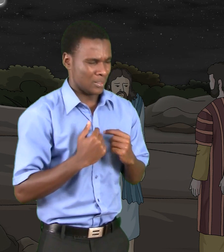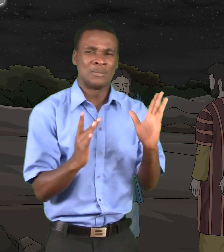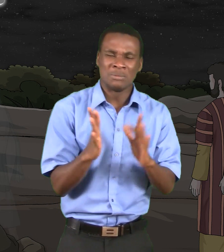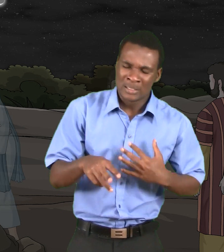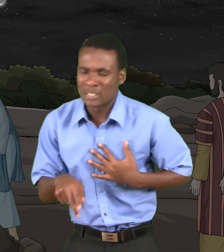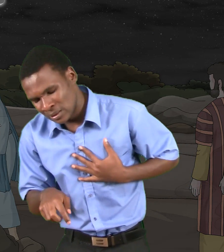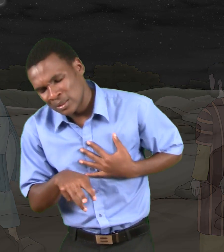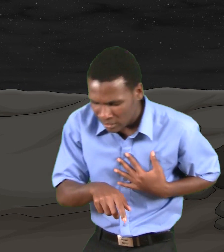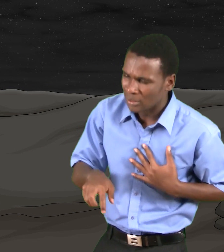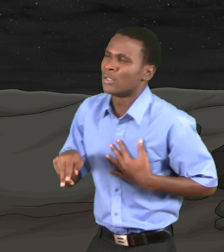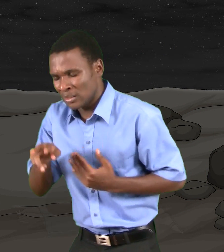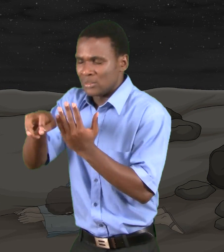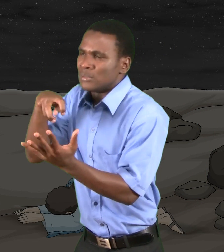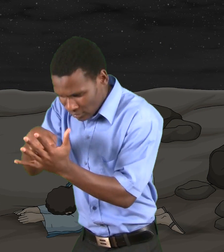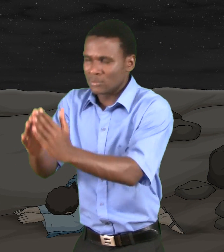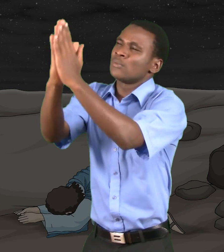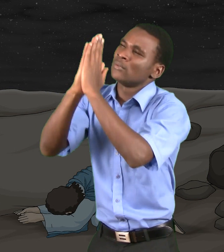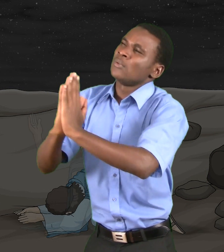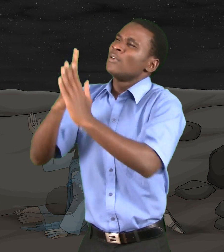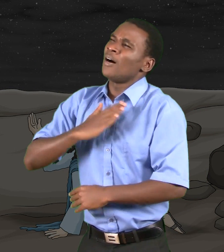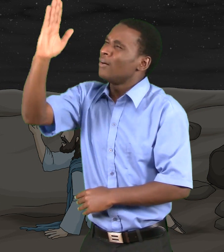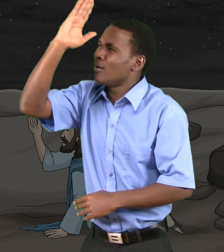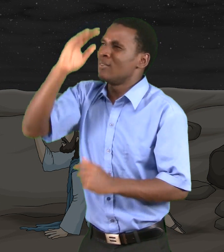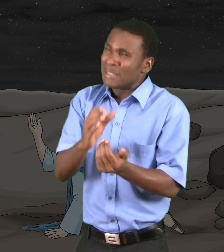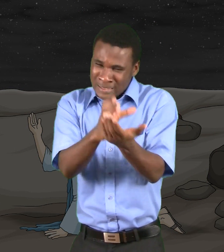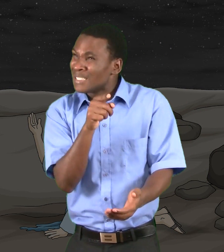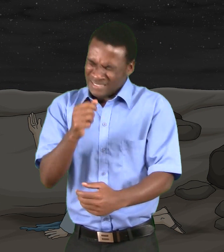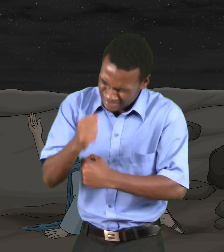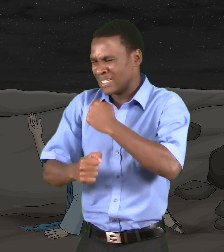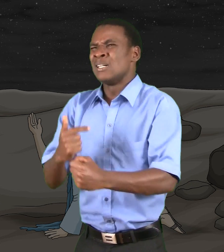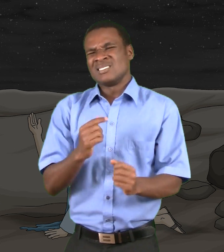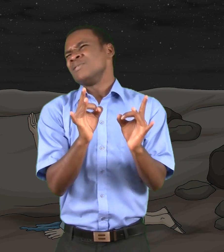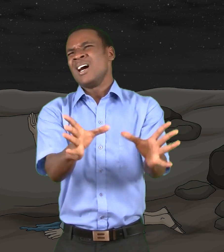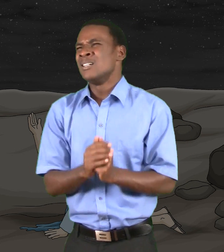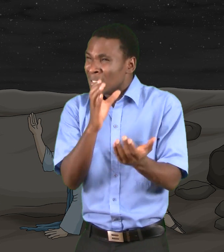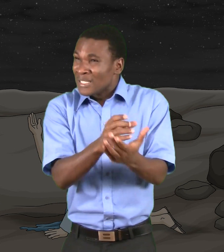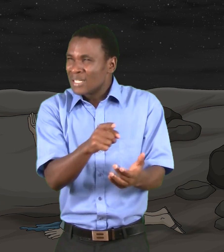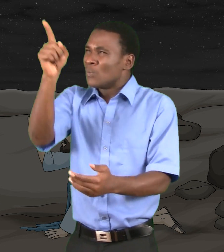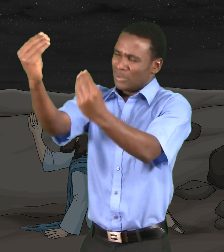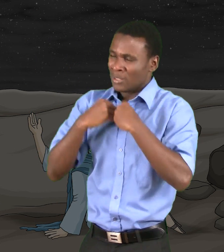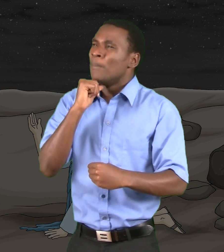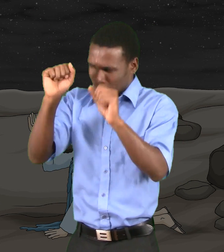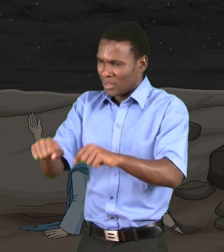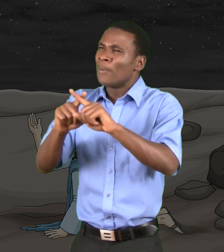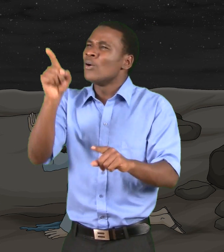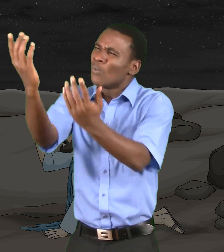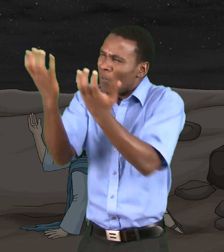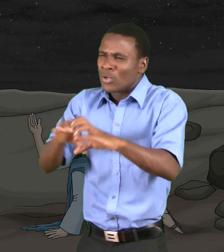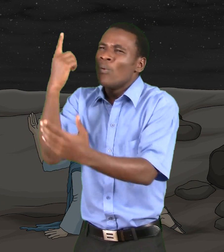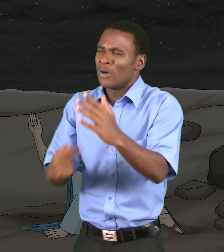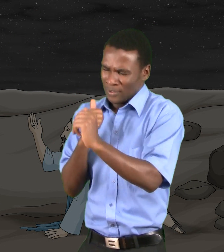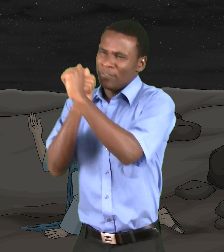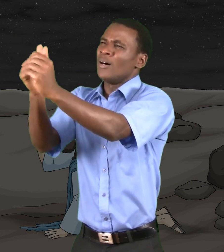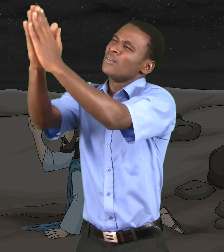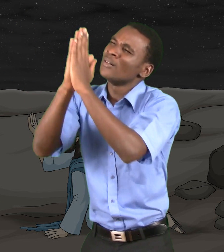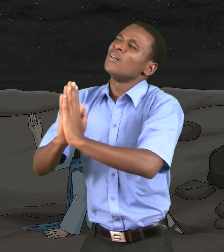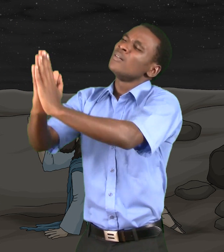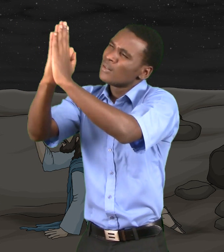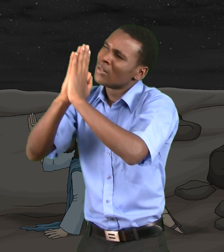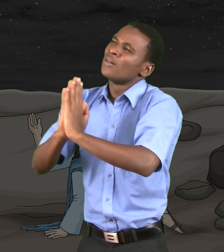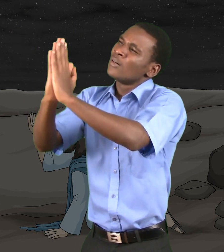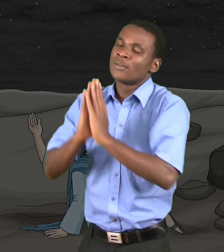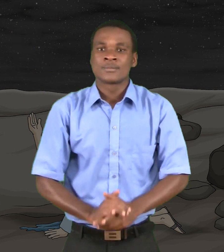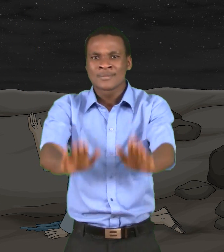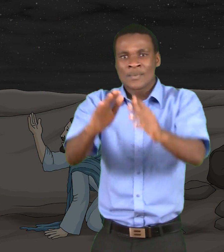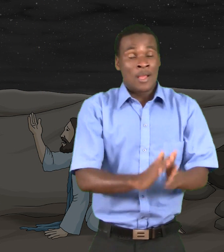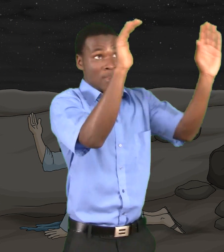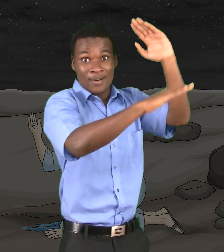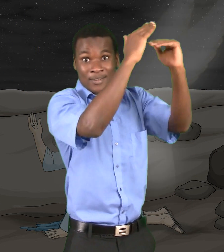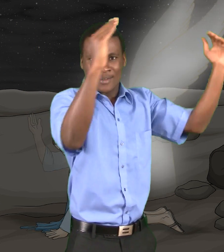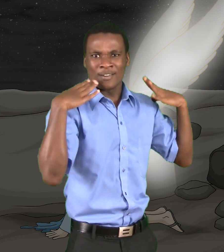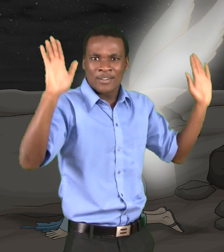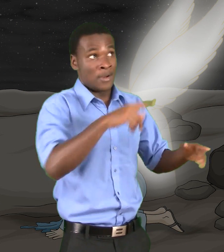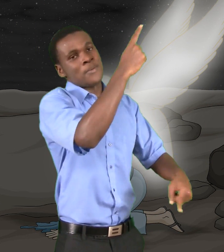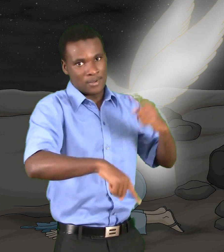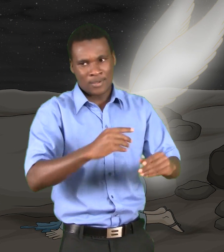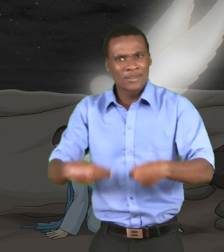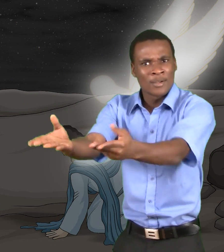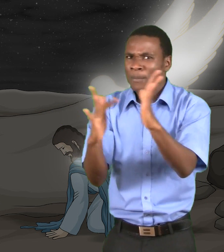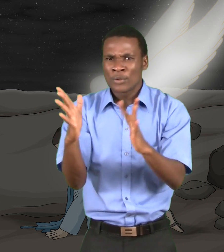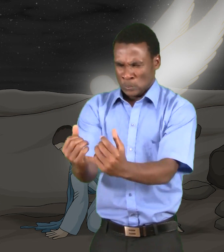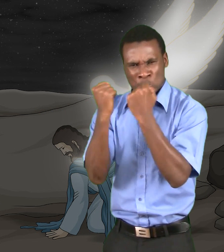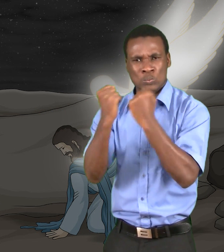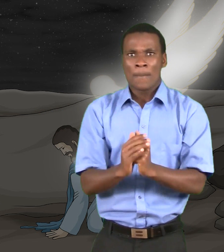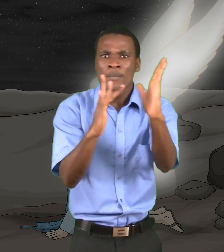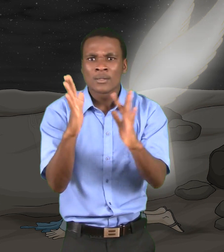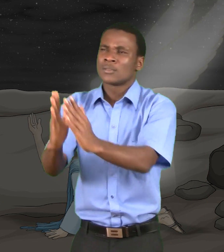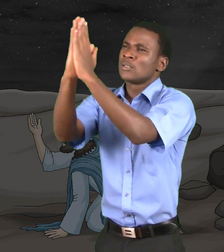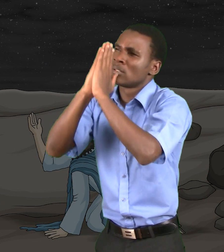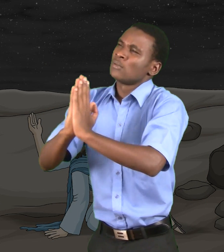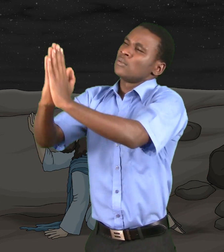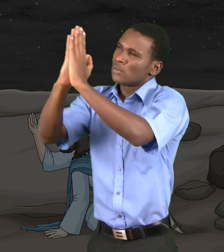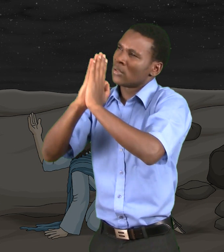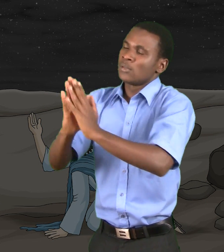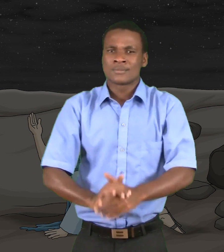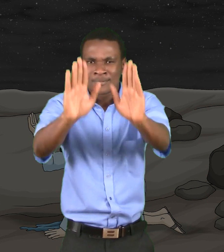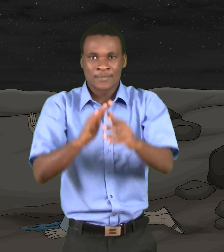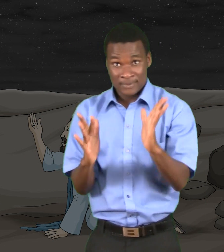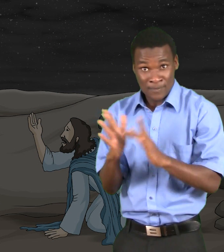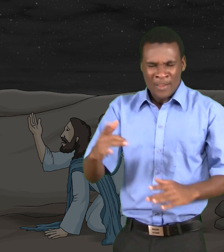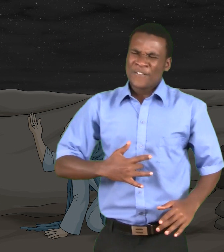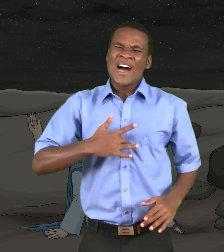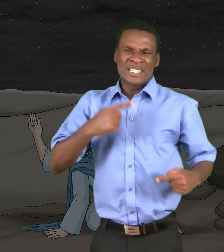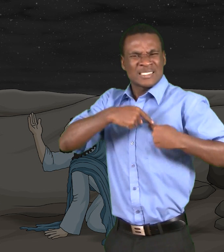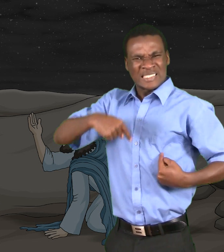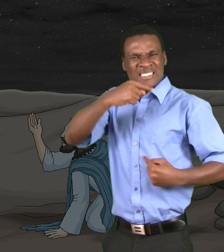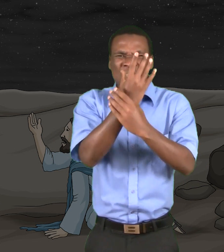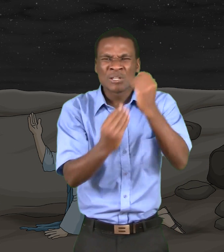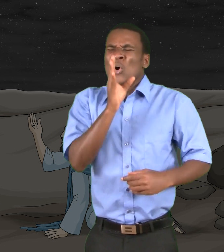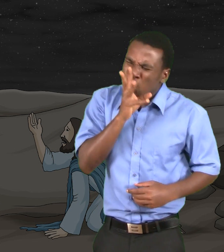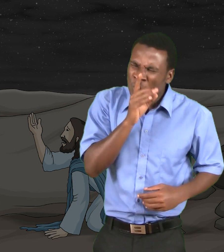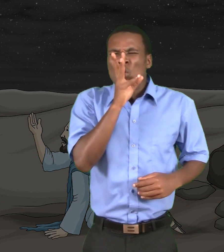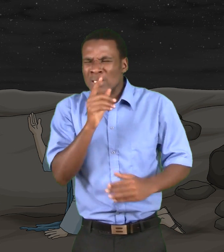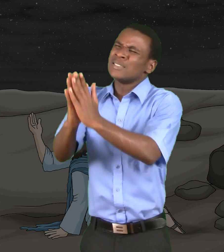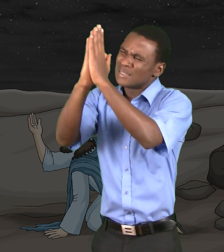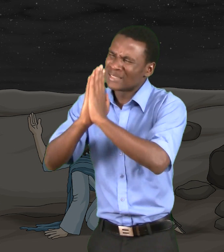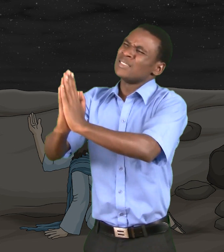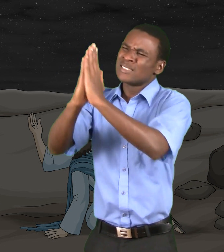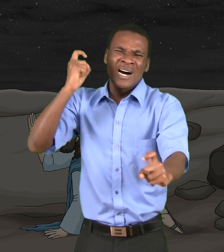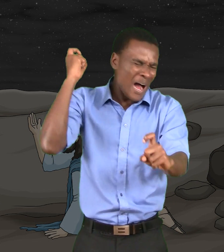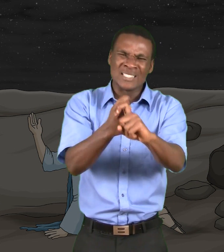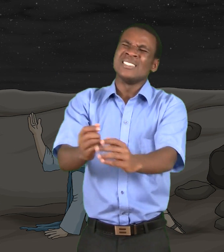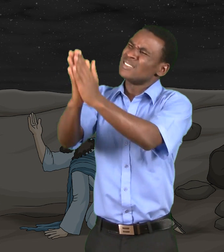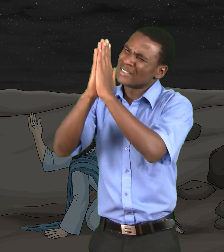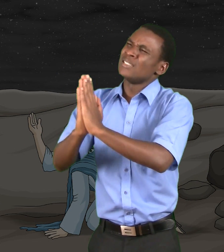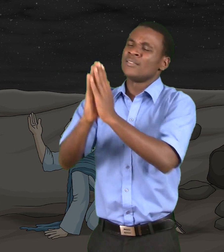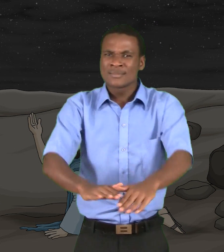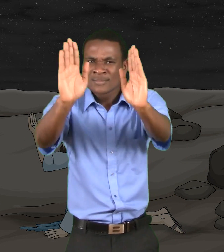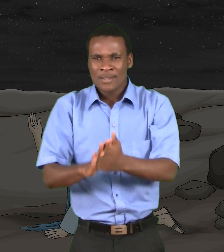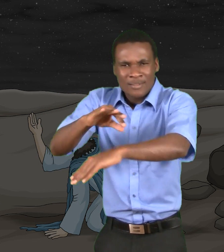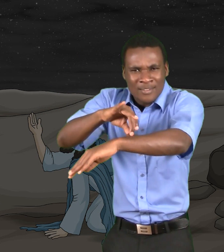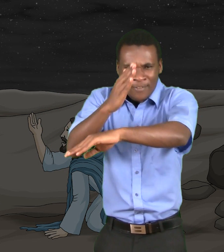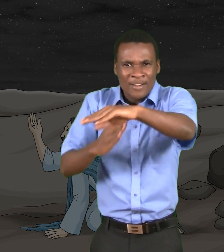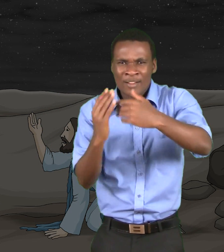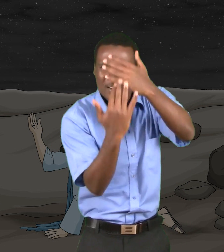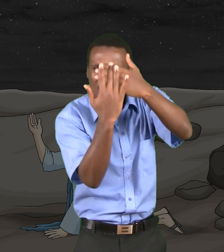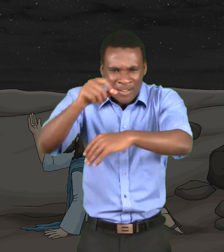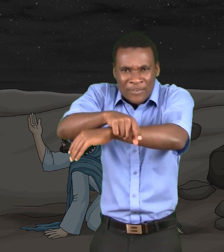Going a little farther, He fell facedown and prayed, “My Father, if it is possible, let this cup pass from Me.